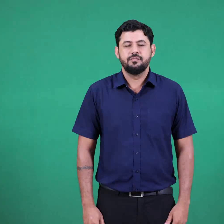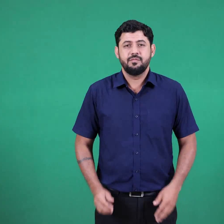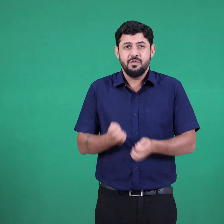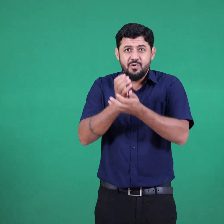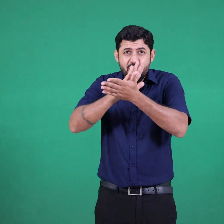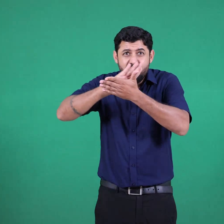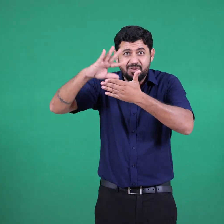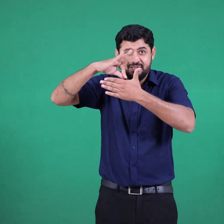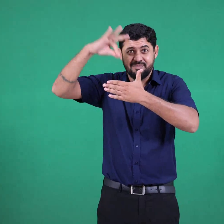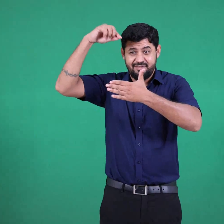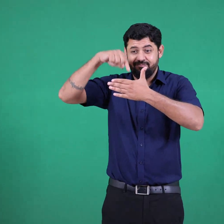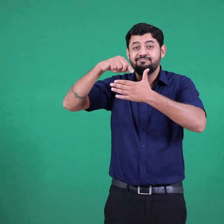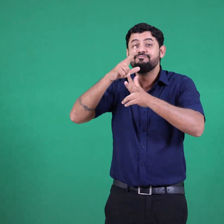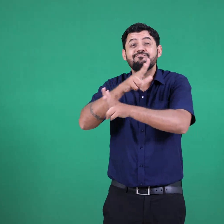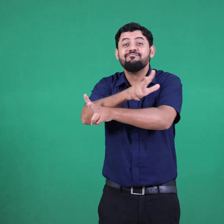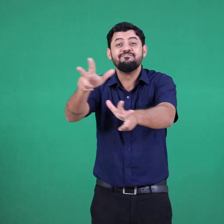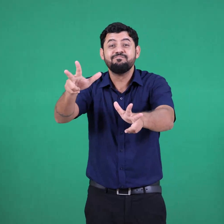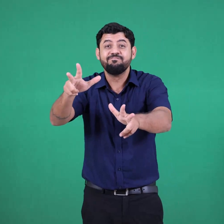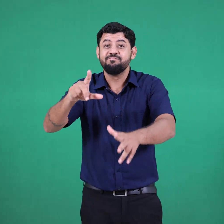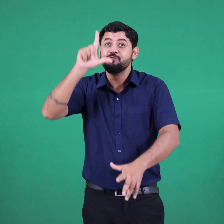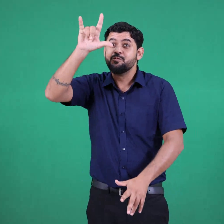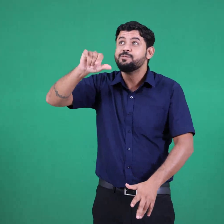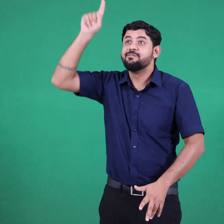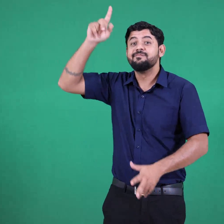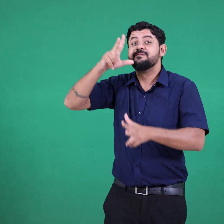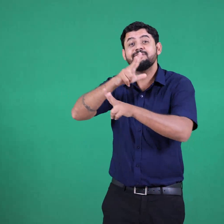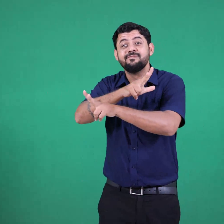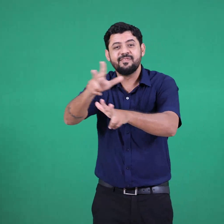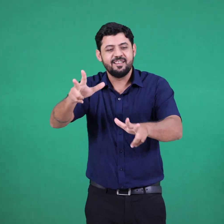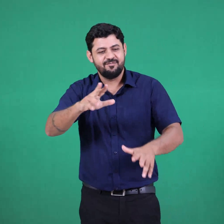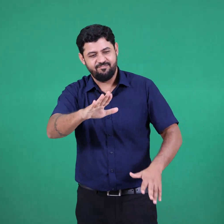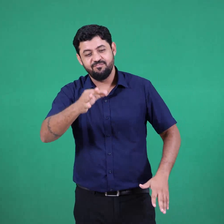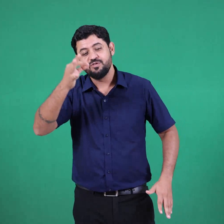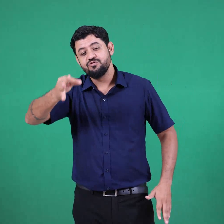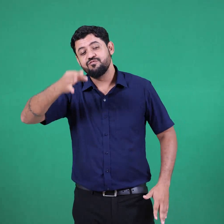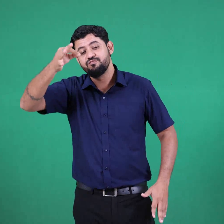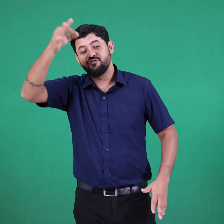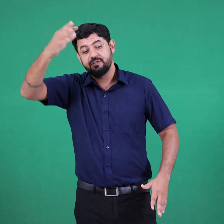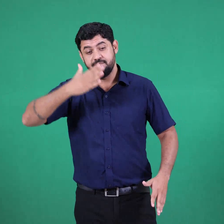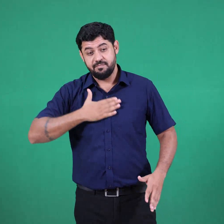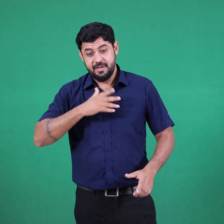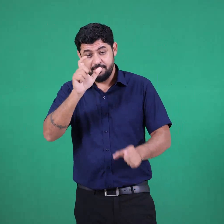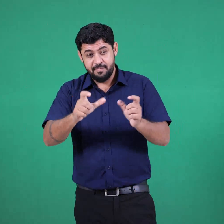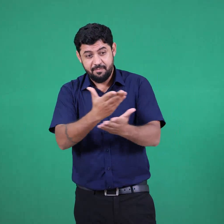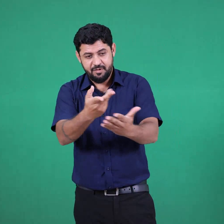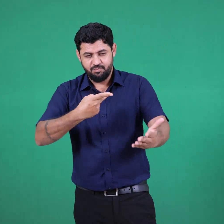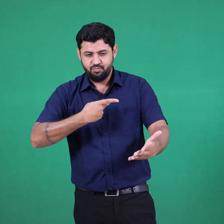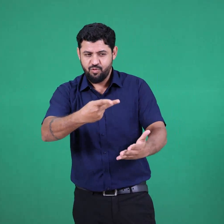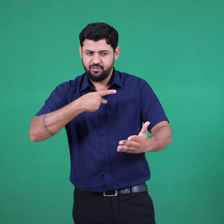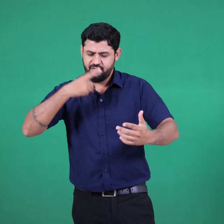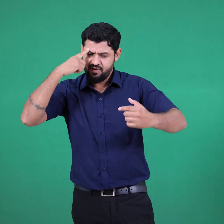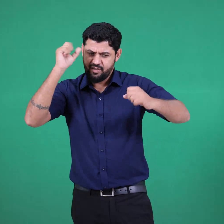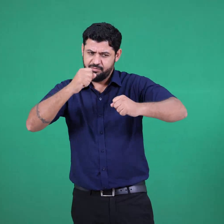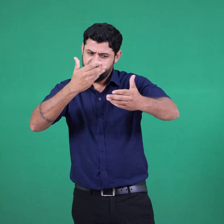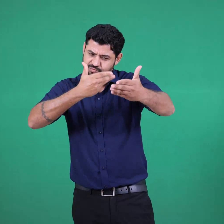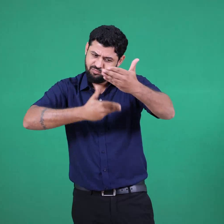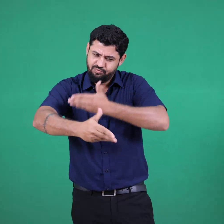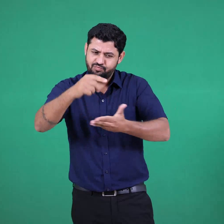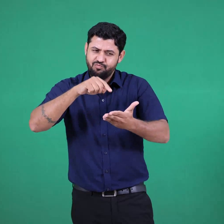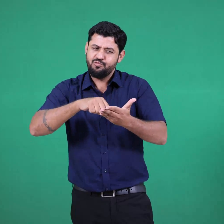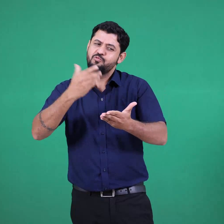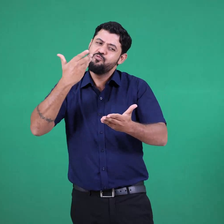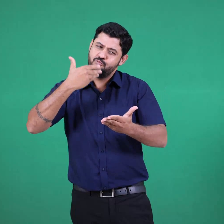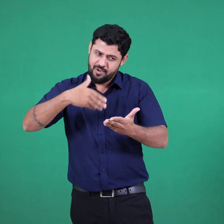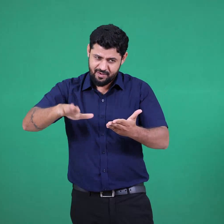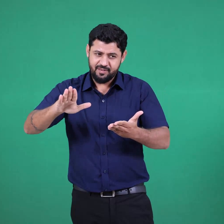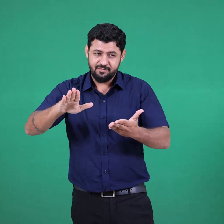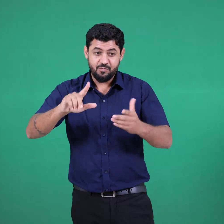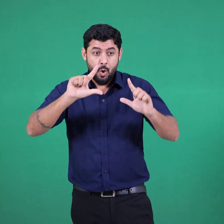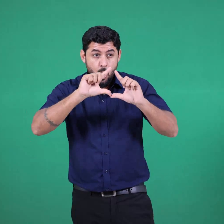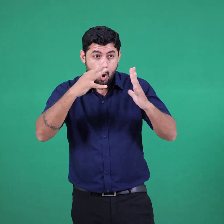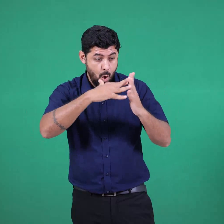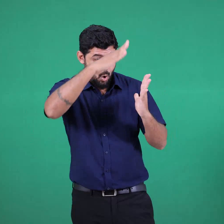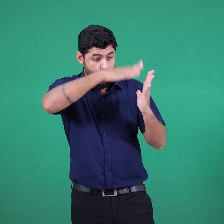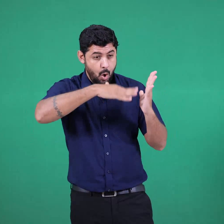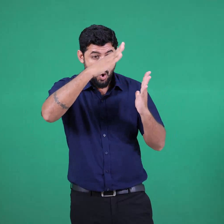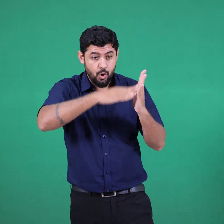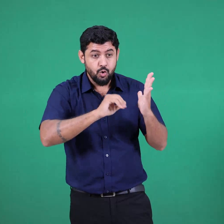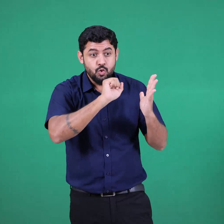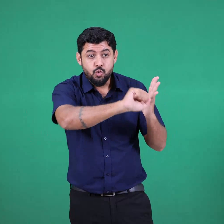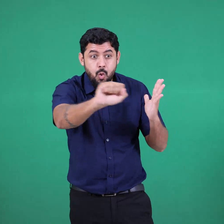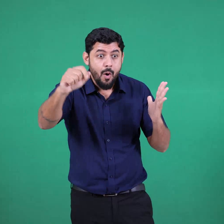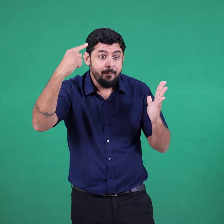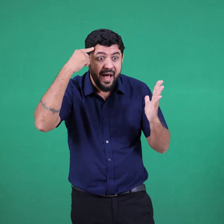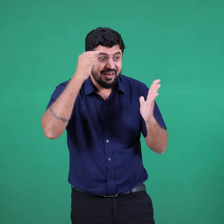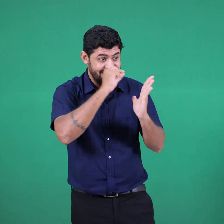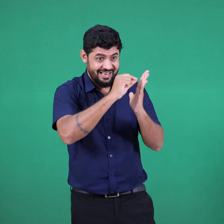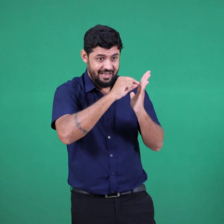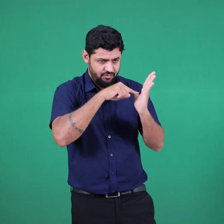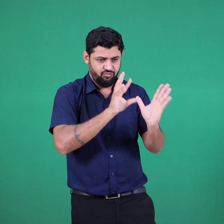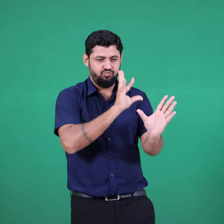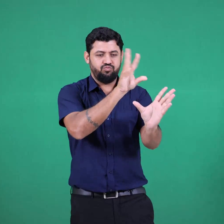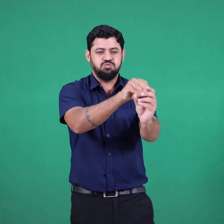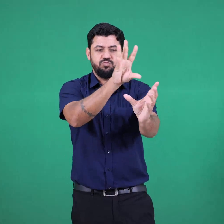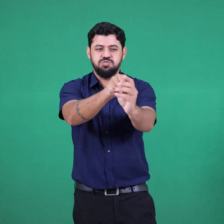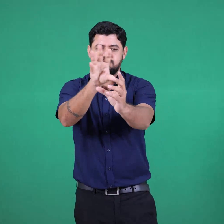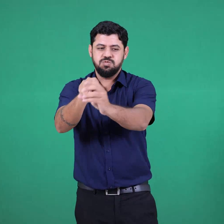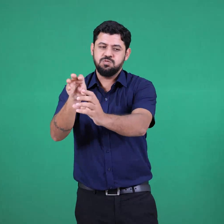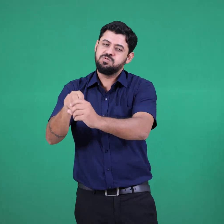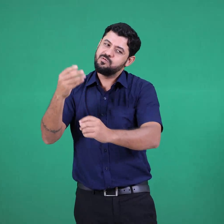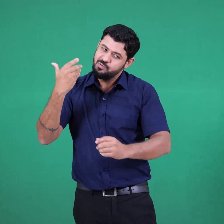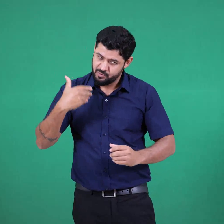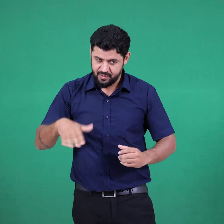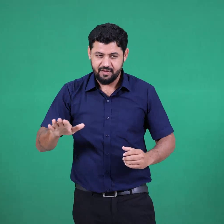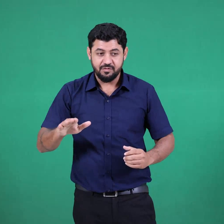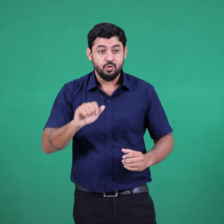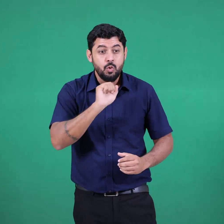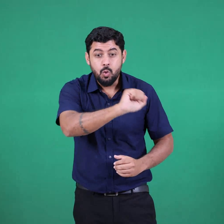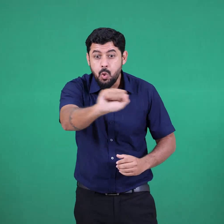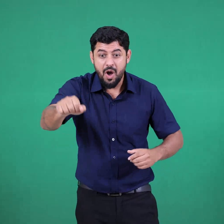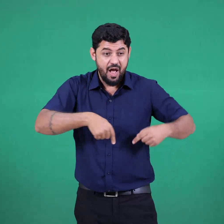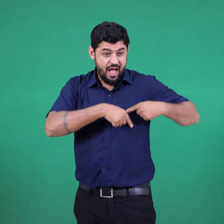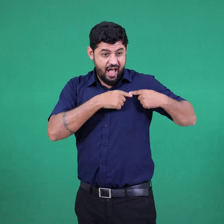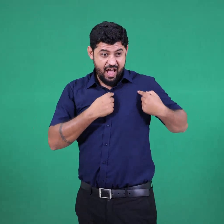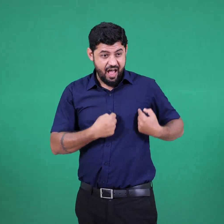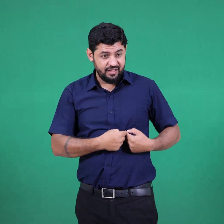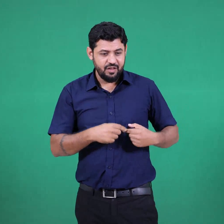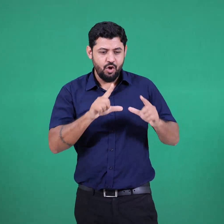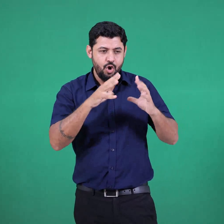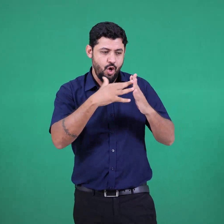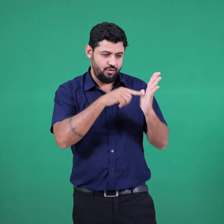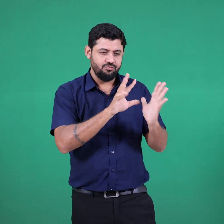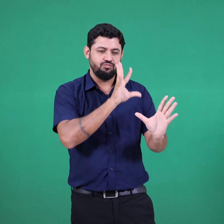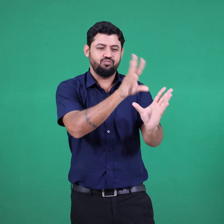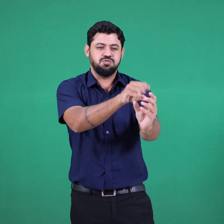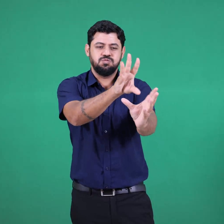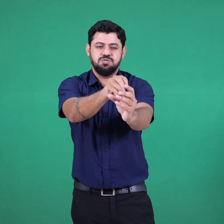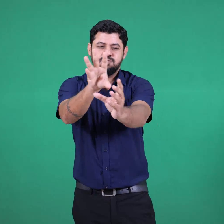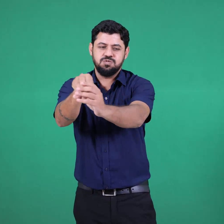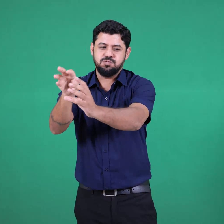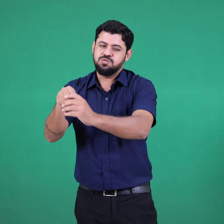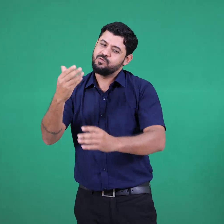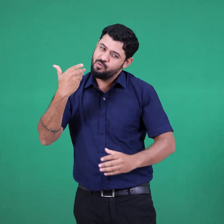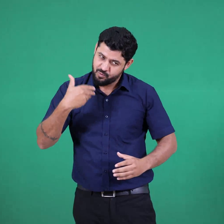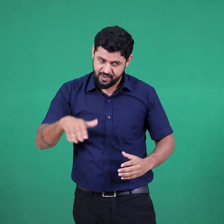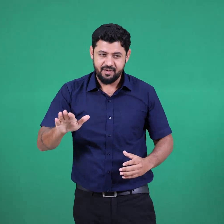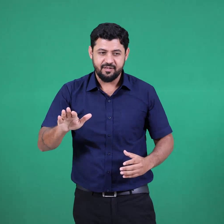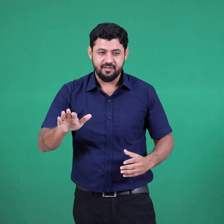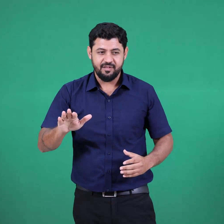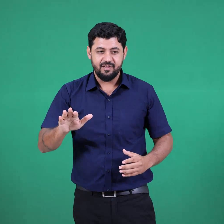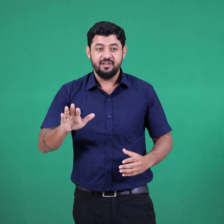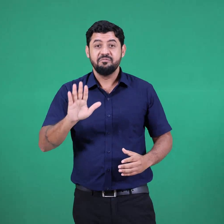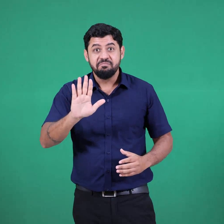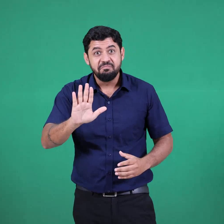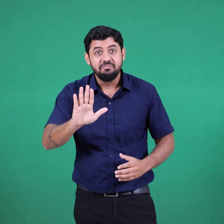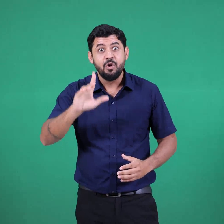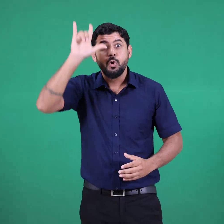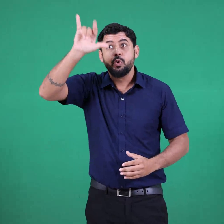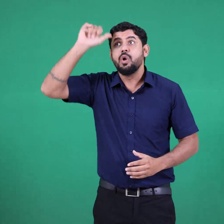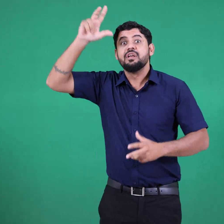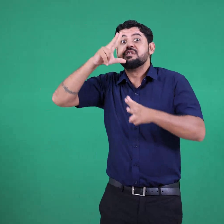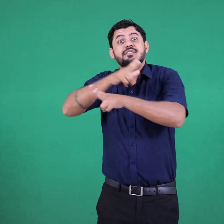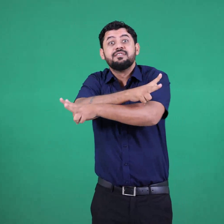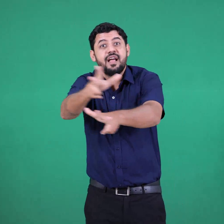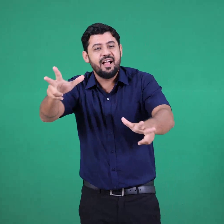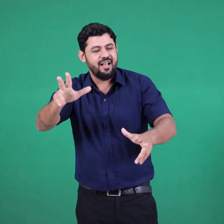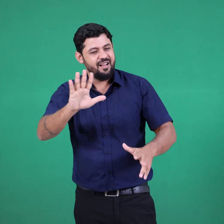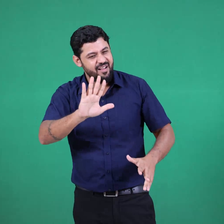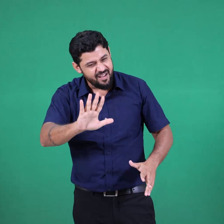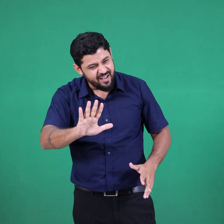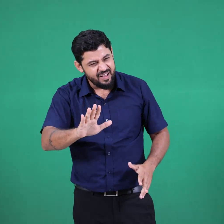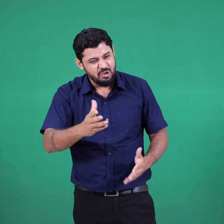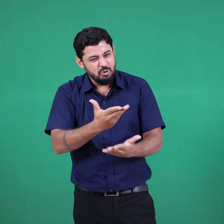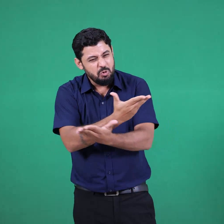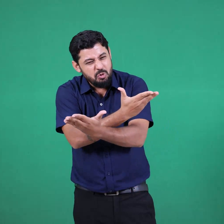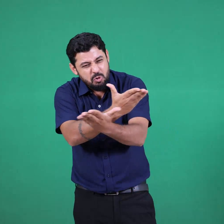The Holy Spirit also testifies to us about this. First He says: "This is the covenant I will make with them after those days, declares the Lord.